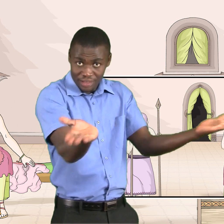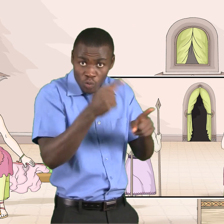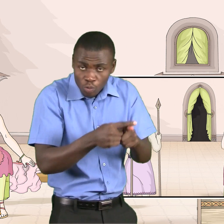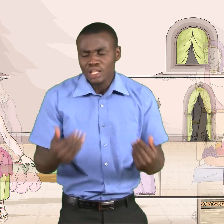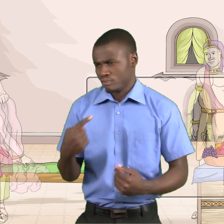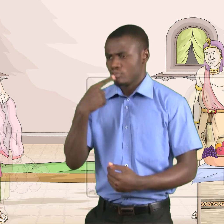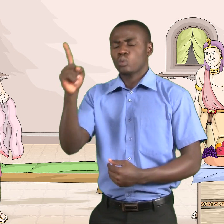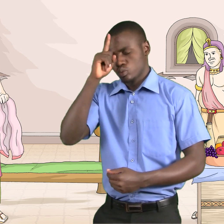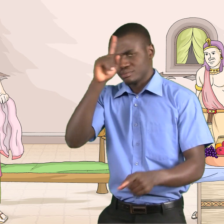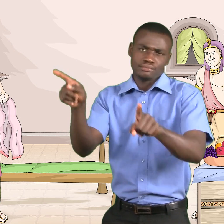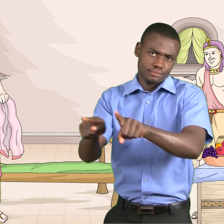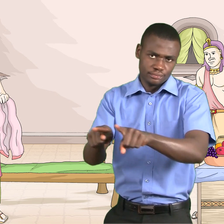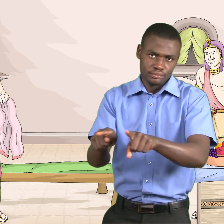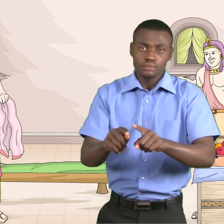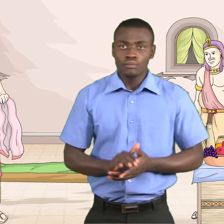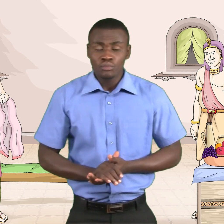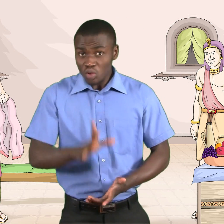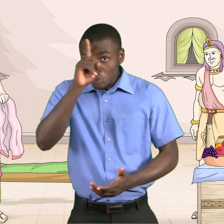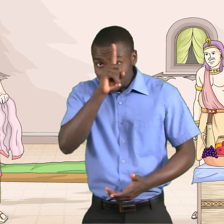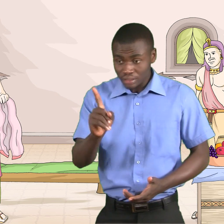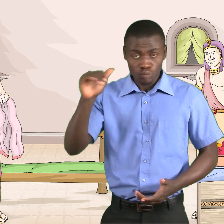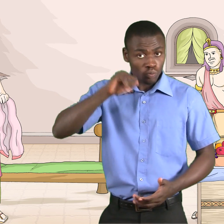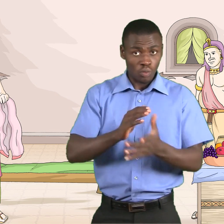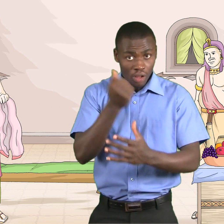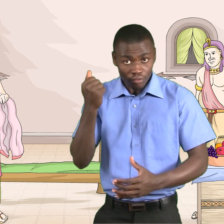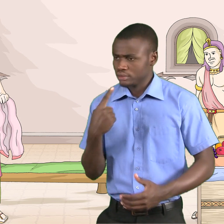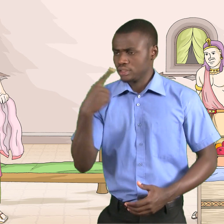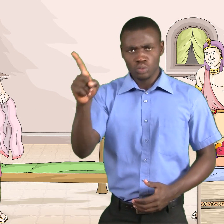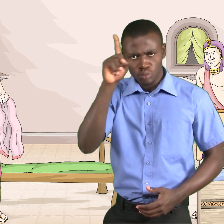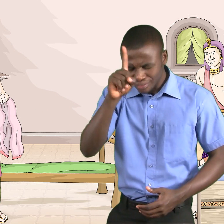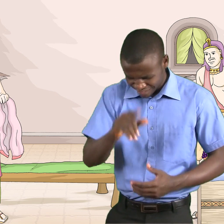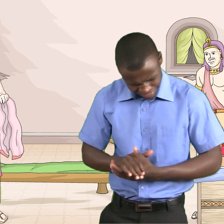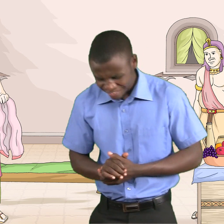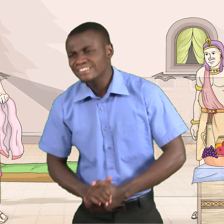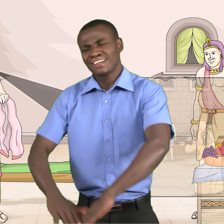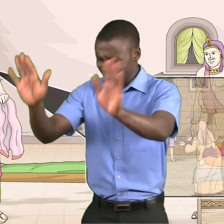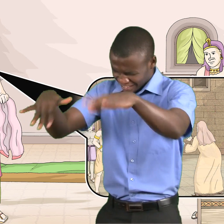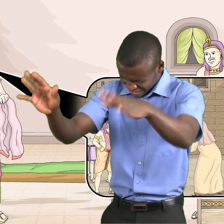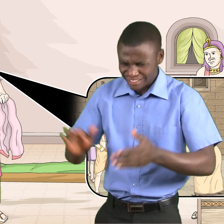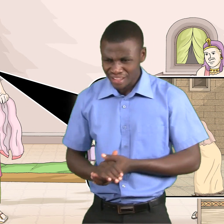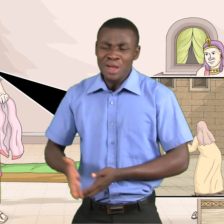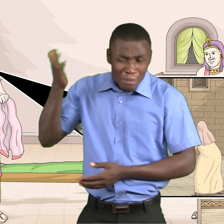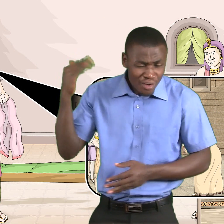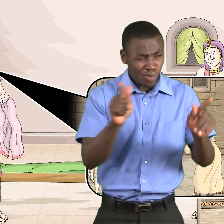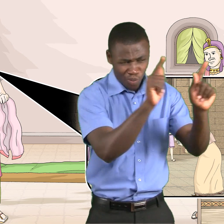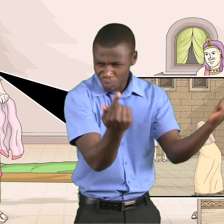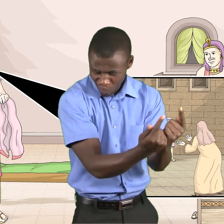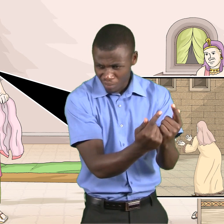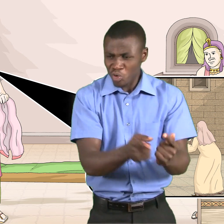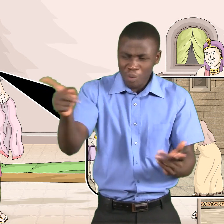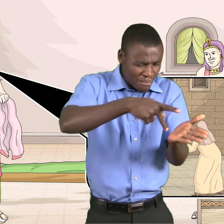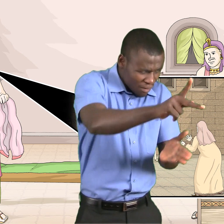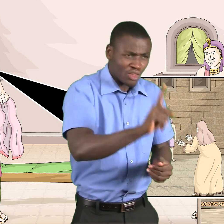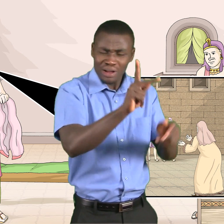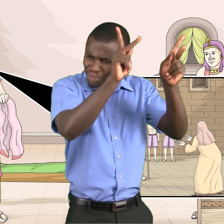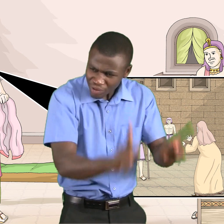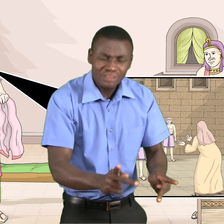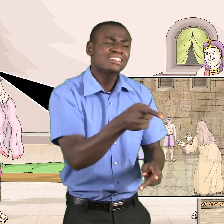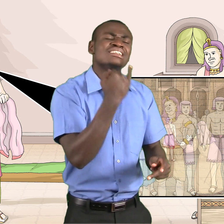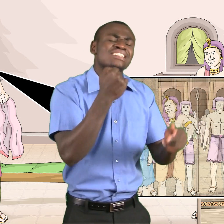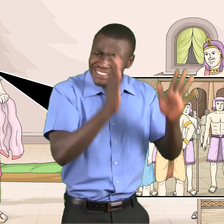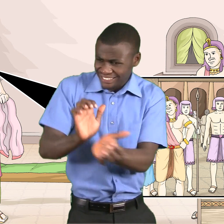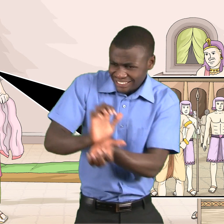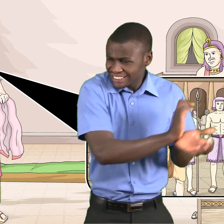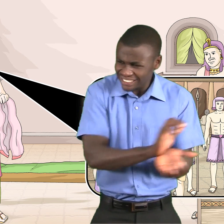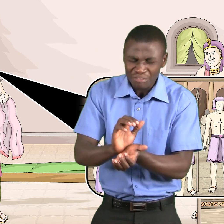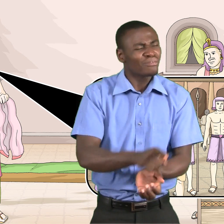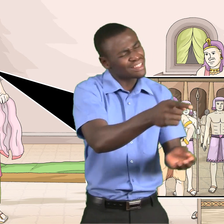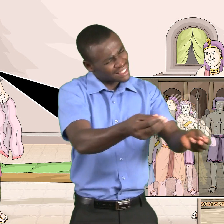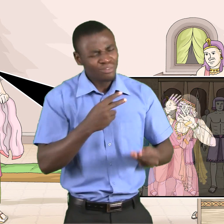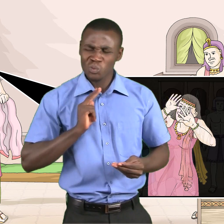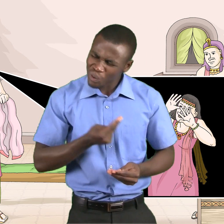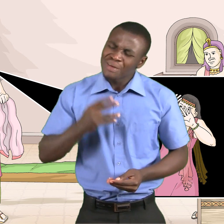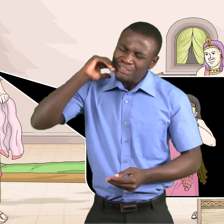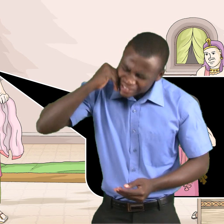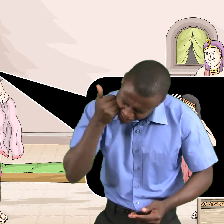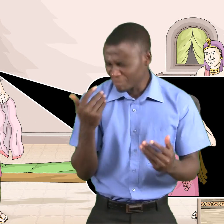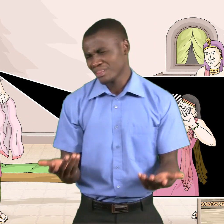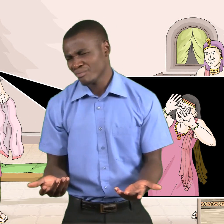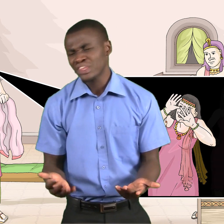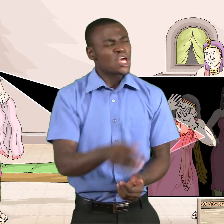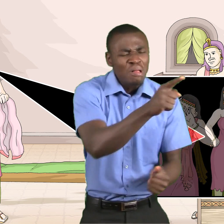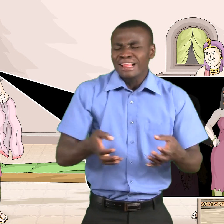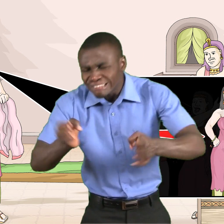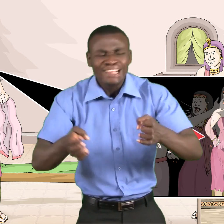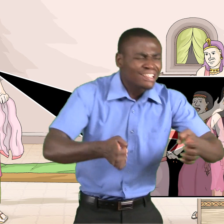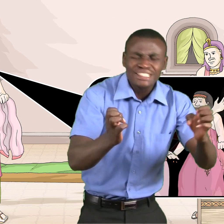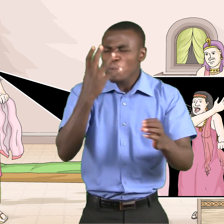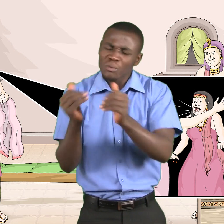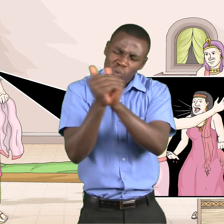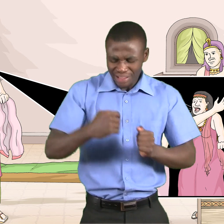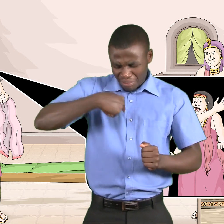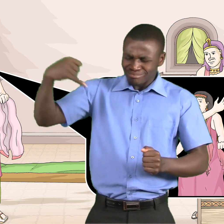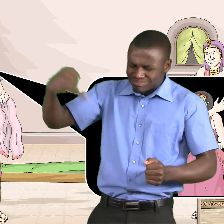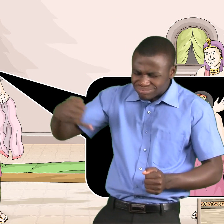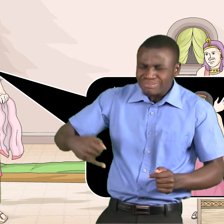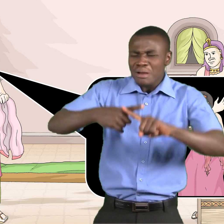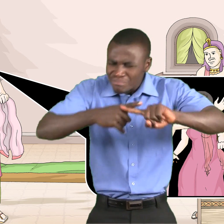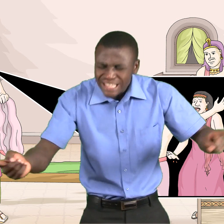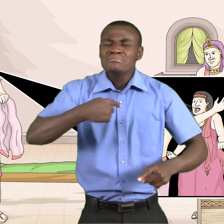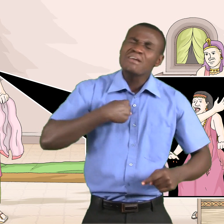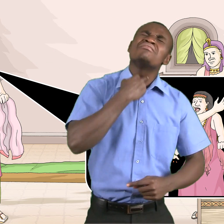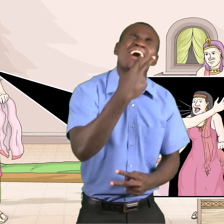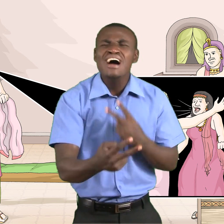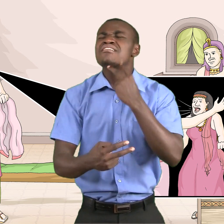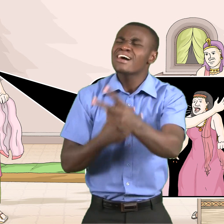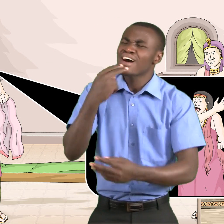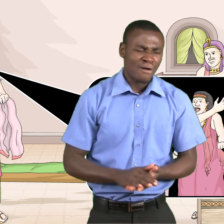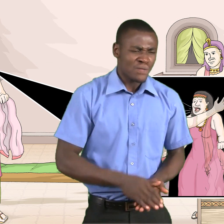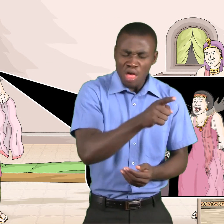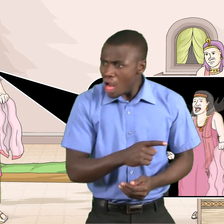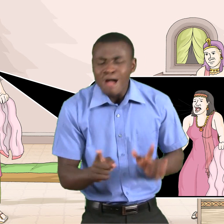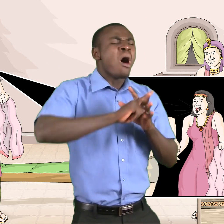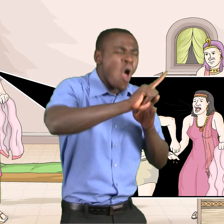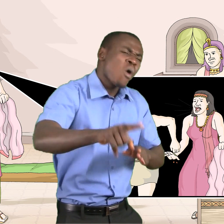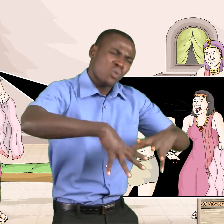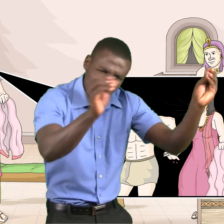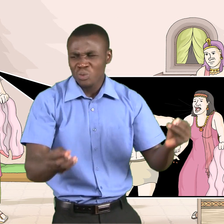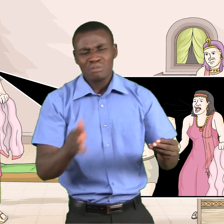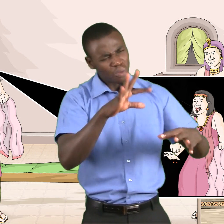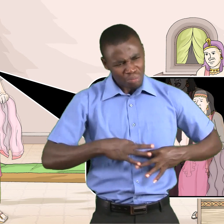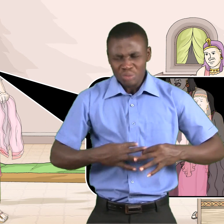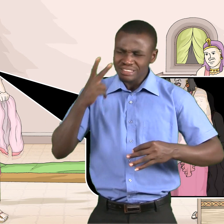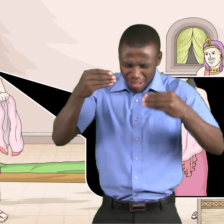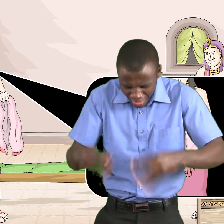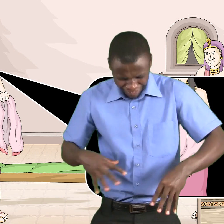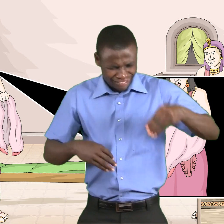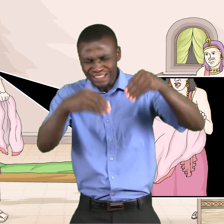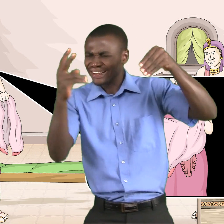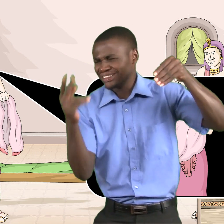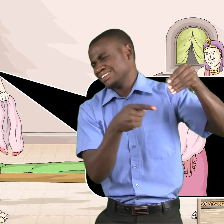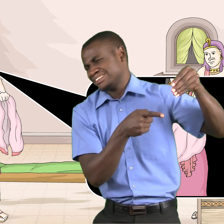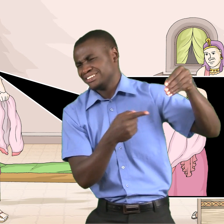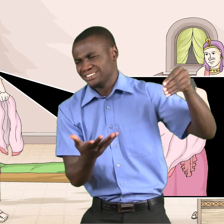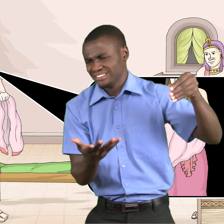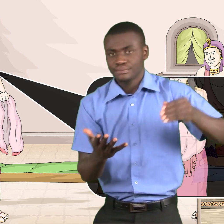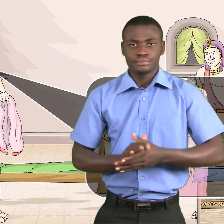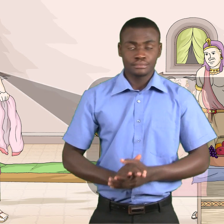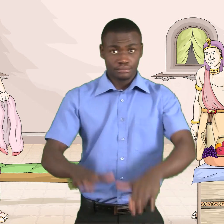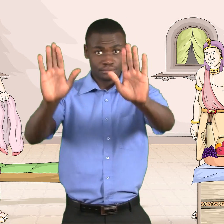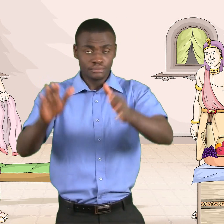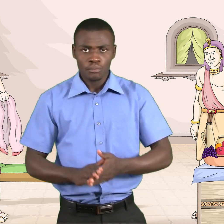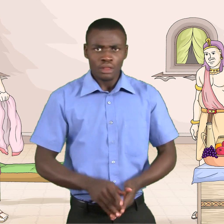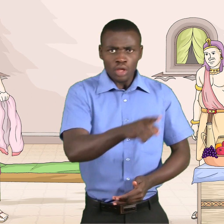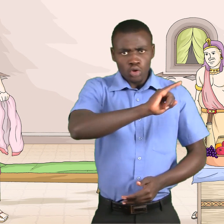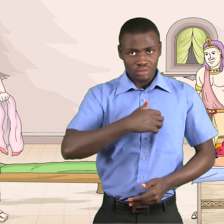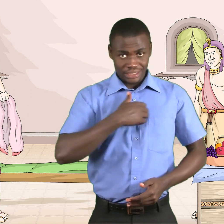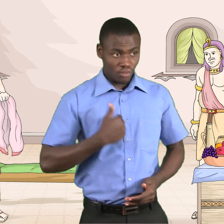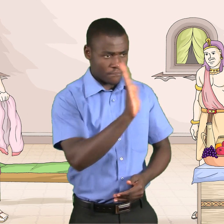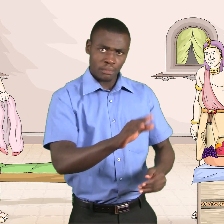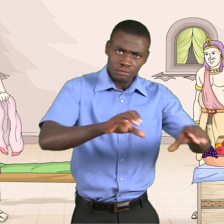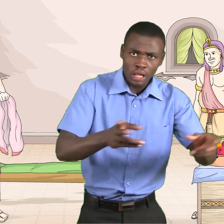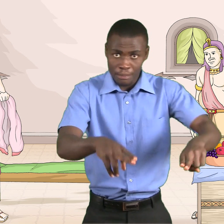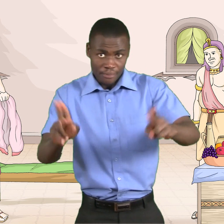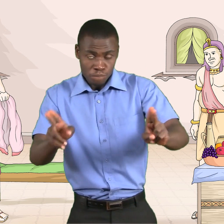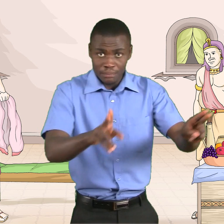Then she told him the same story: “The Hebrew slave you brought us came to me to make sport of me, but when I screamed for help, he left his cloak beside me and ran out of the house.”